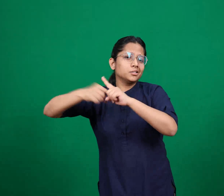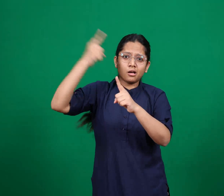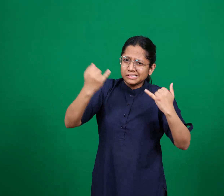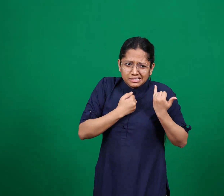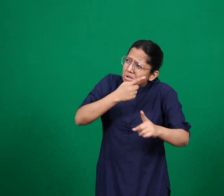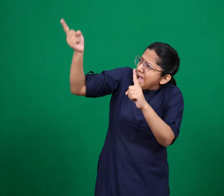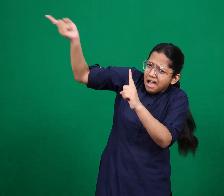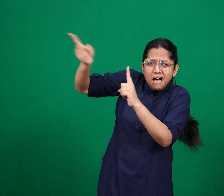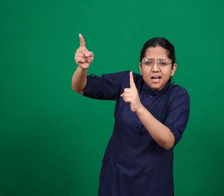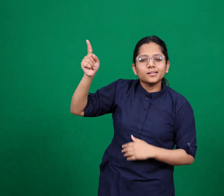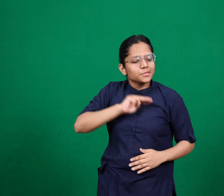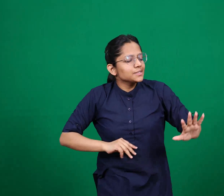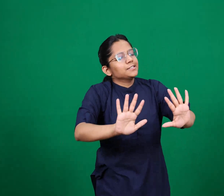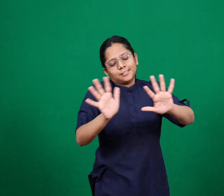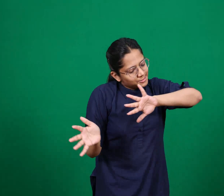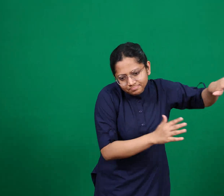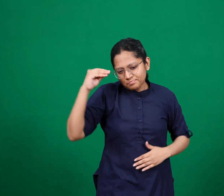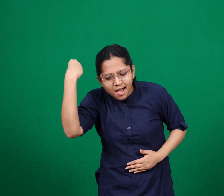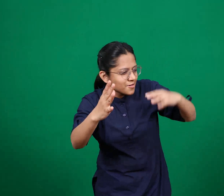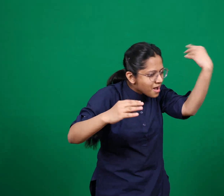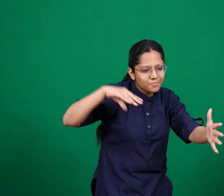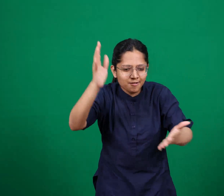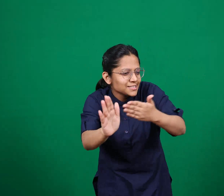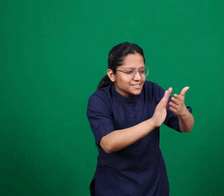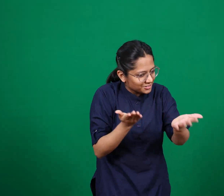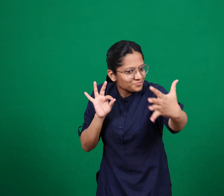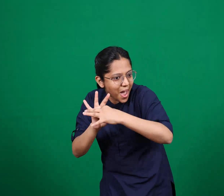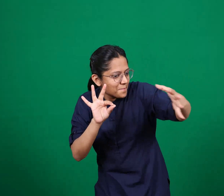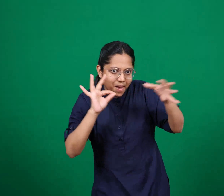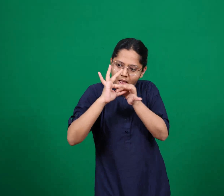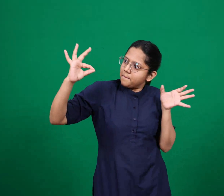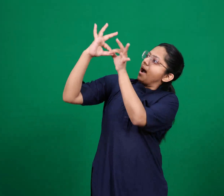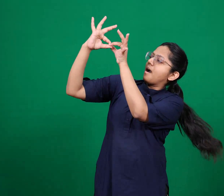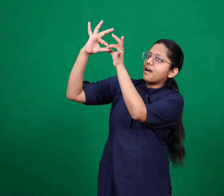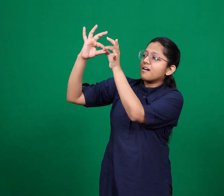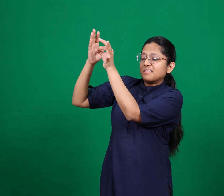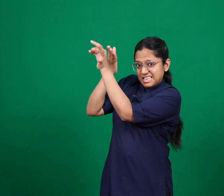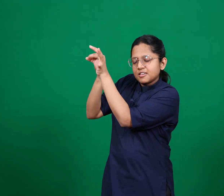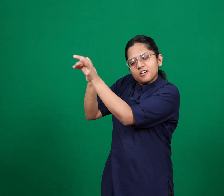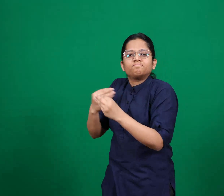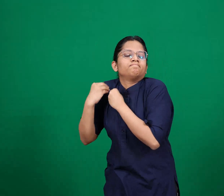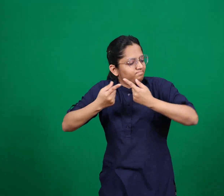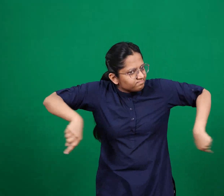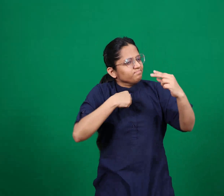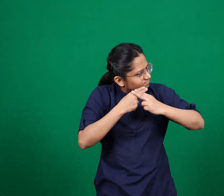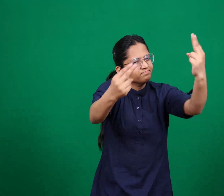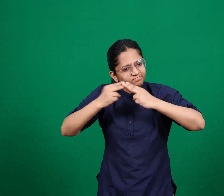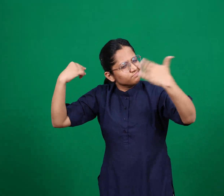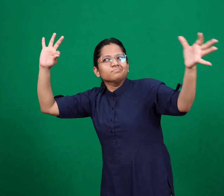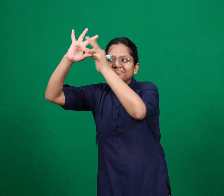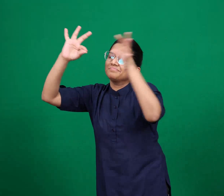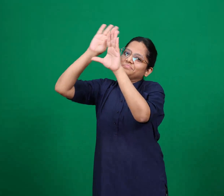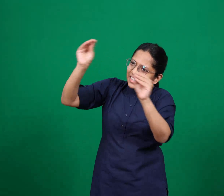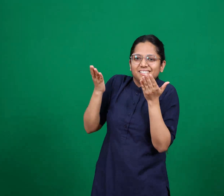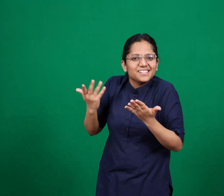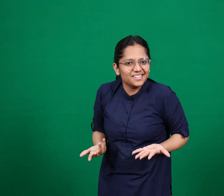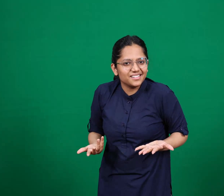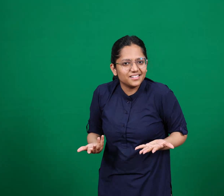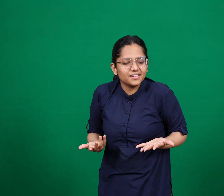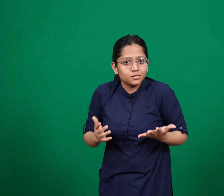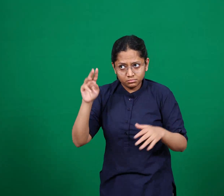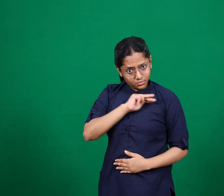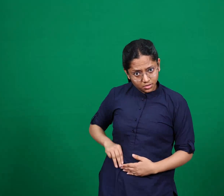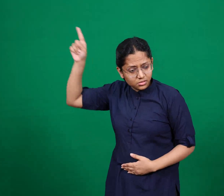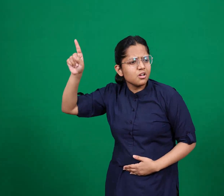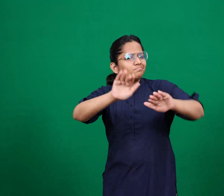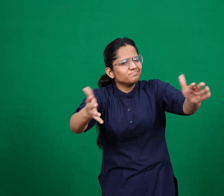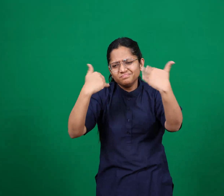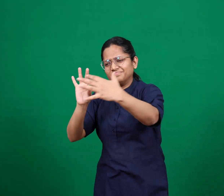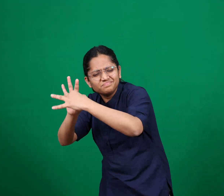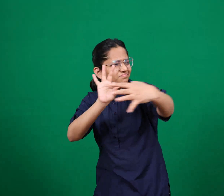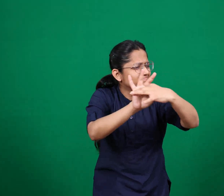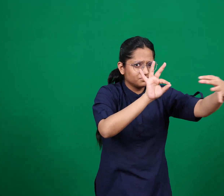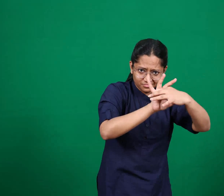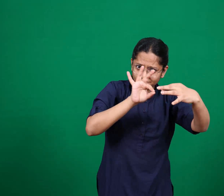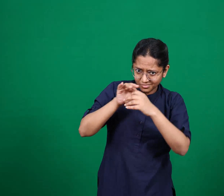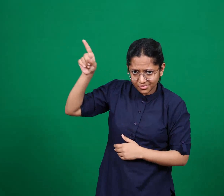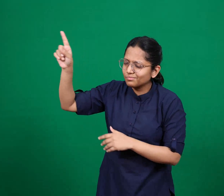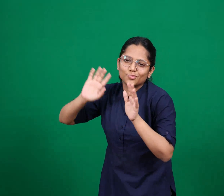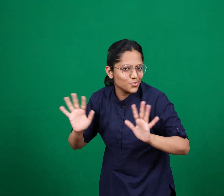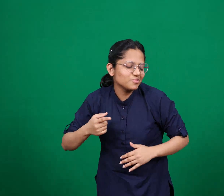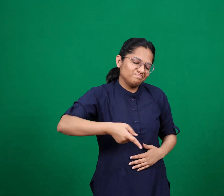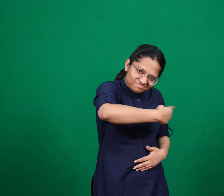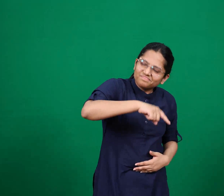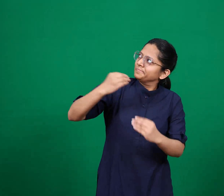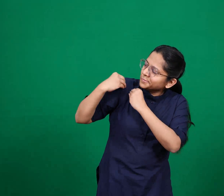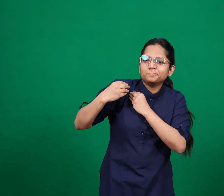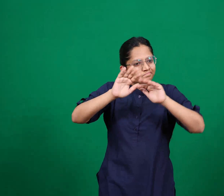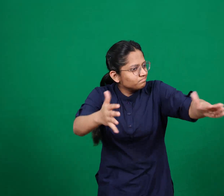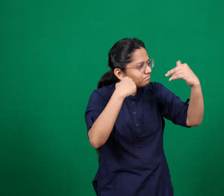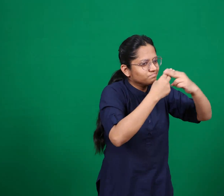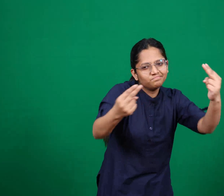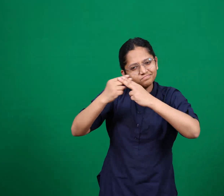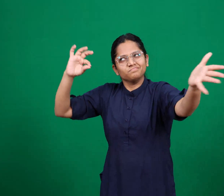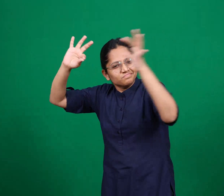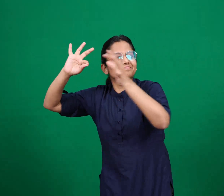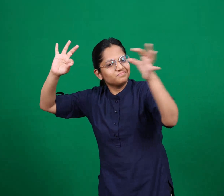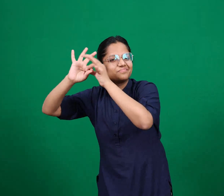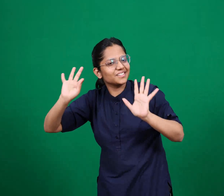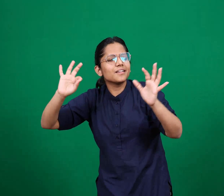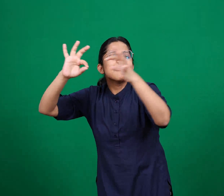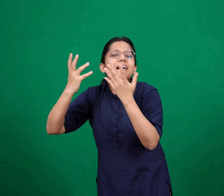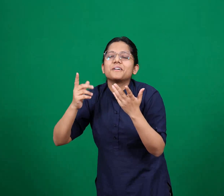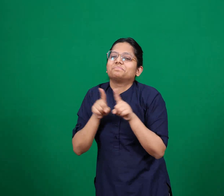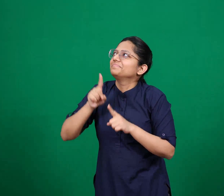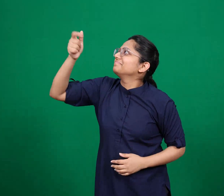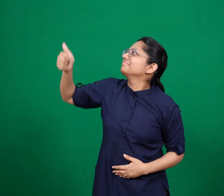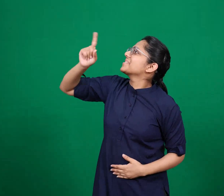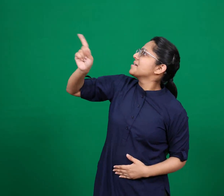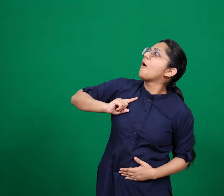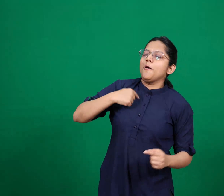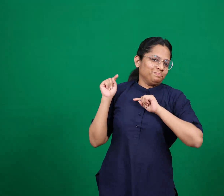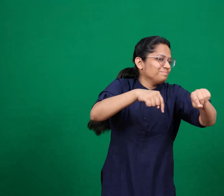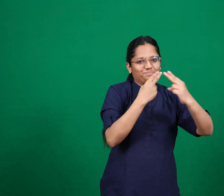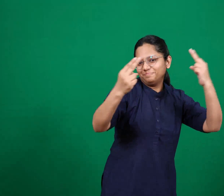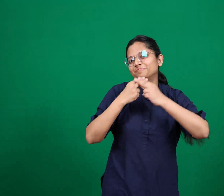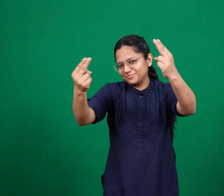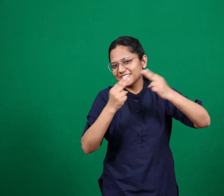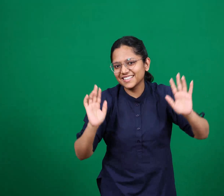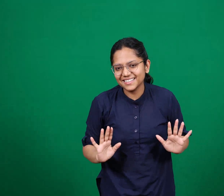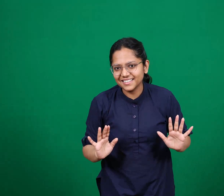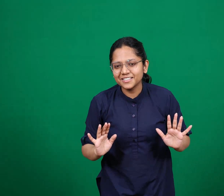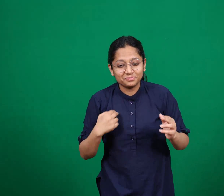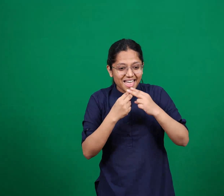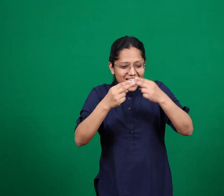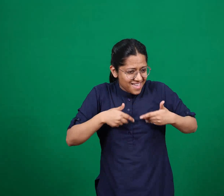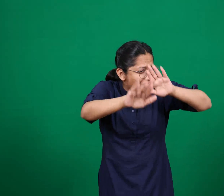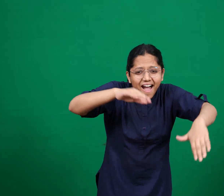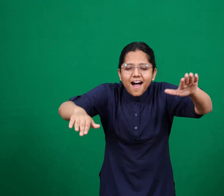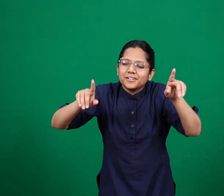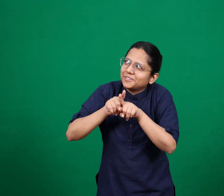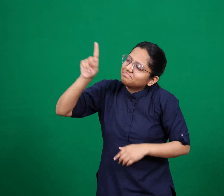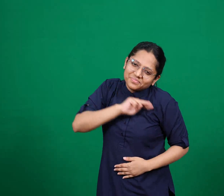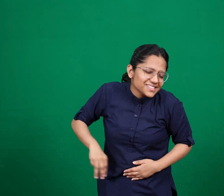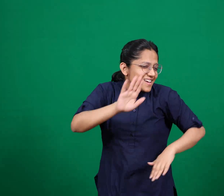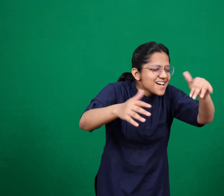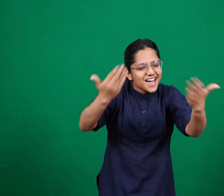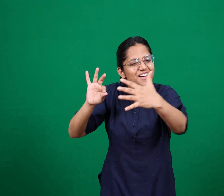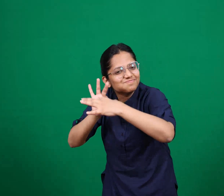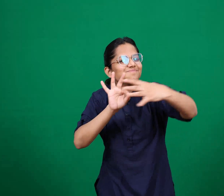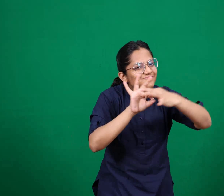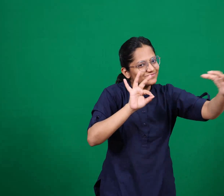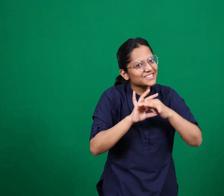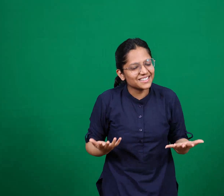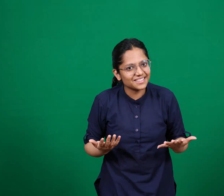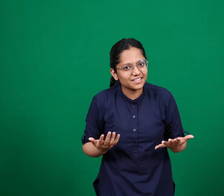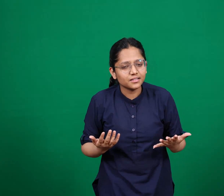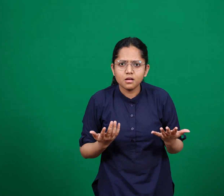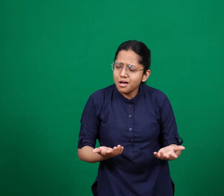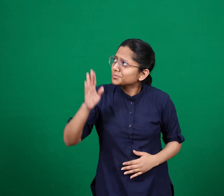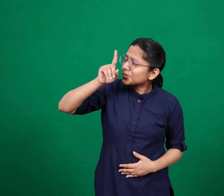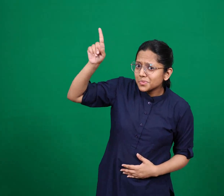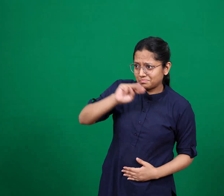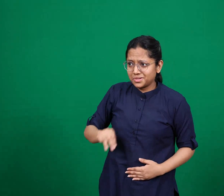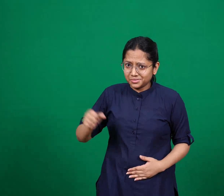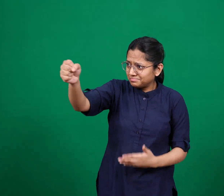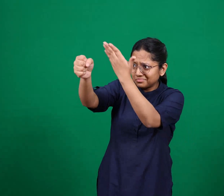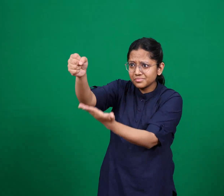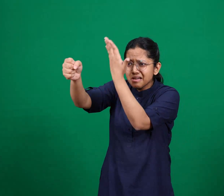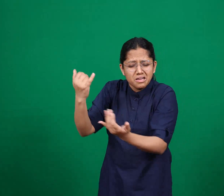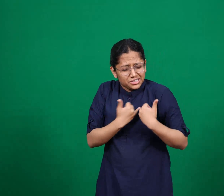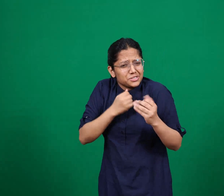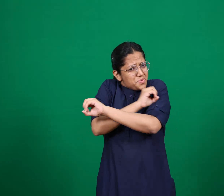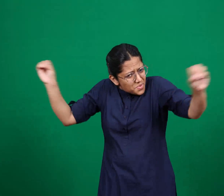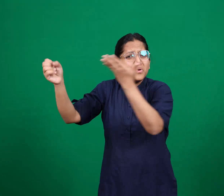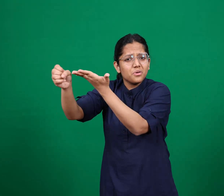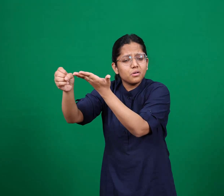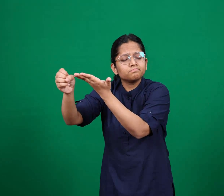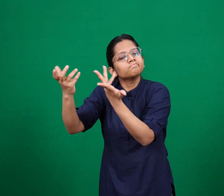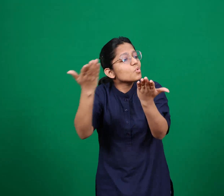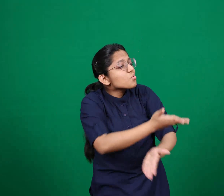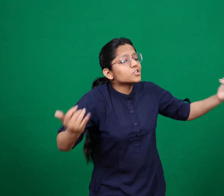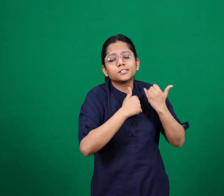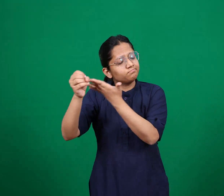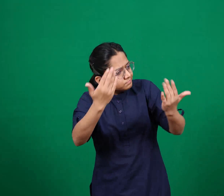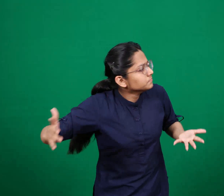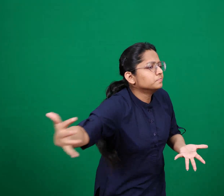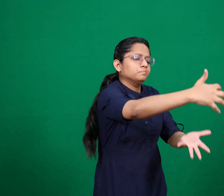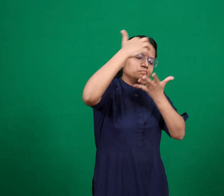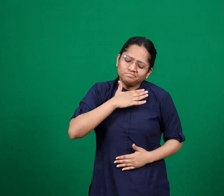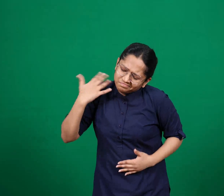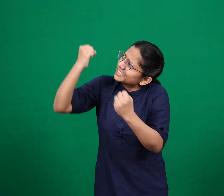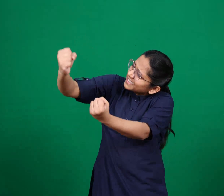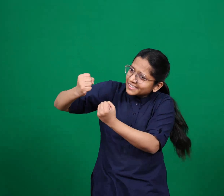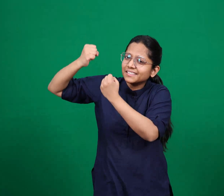And He has committed to us the message of reconciliation. Therefore we are ambassadors for Christ, as though God were making His appeal through us. We implore you on behalf of Christ: Be reconciled to God.